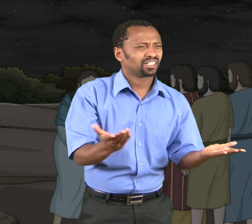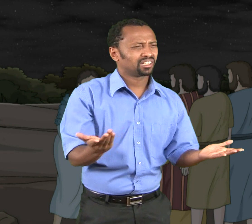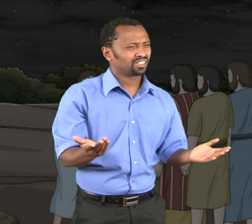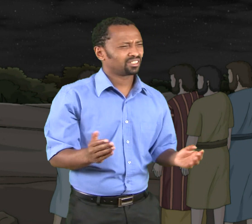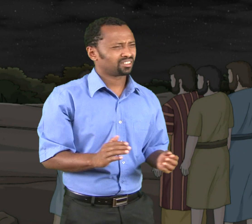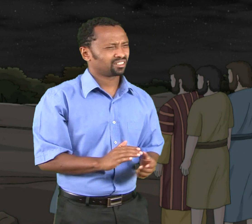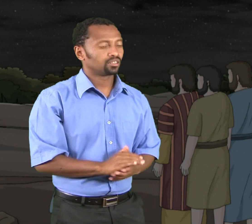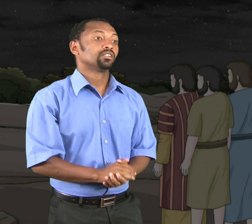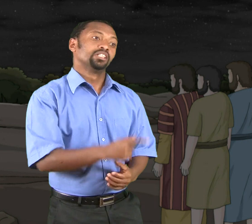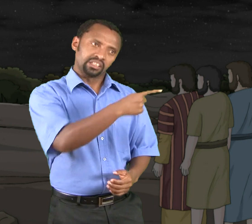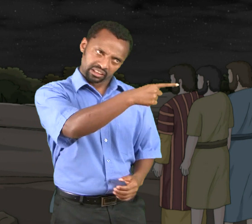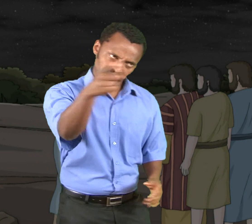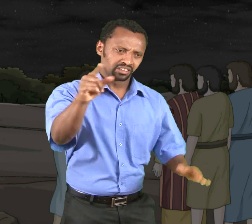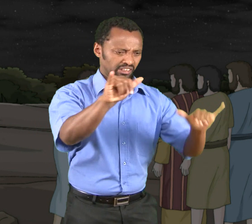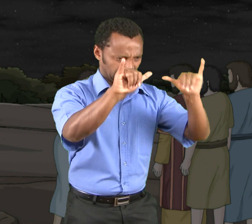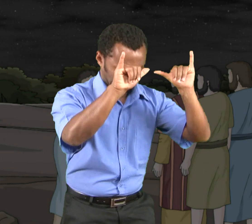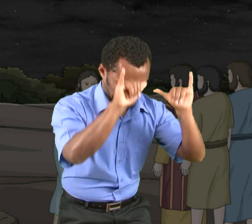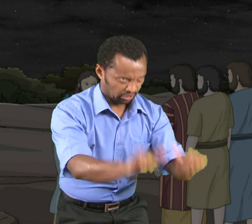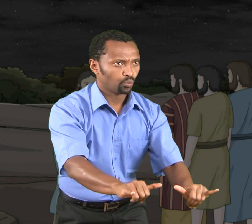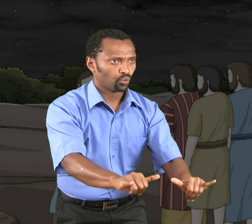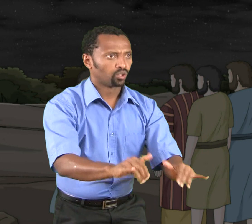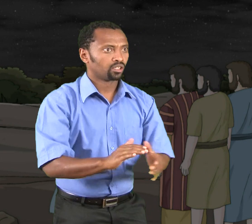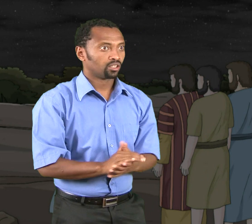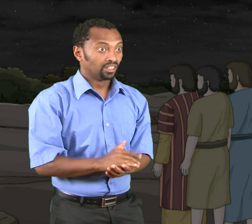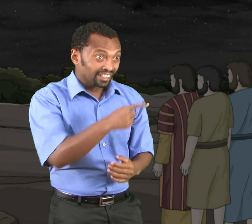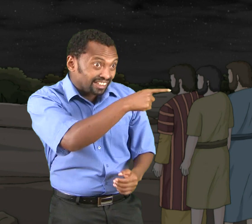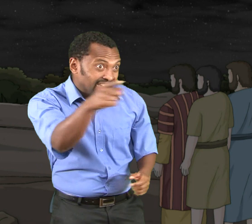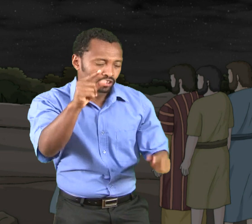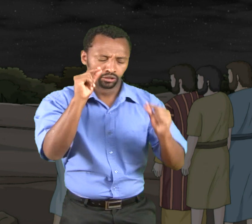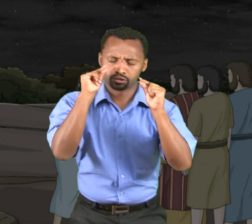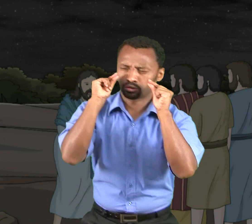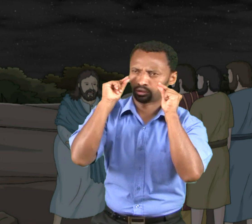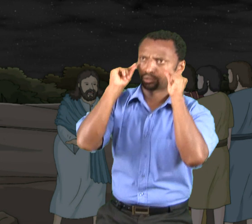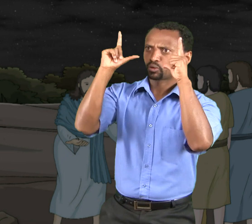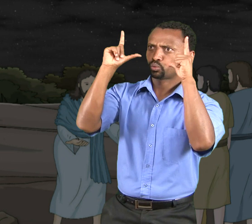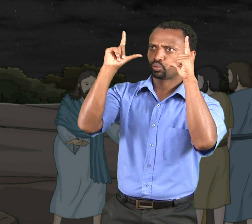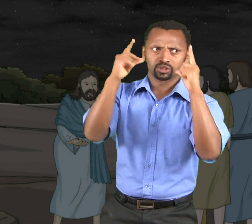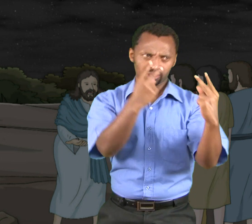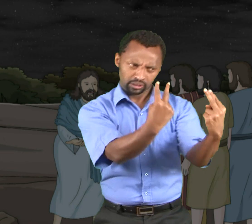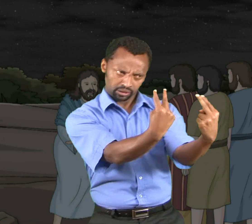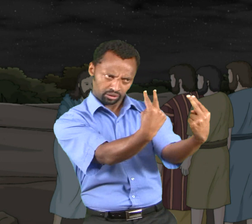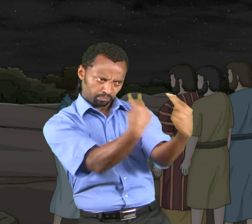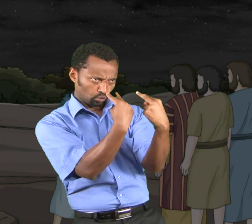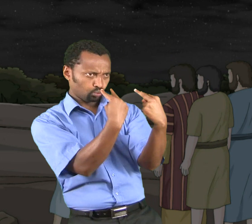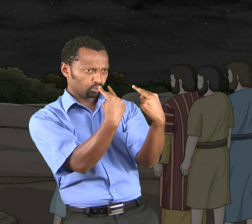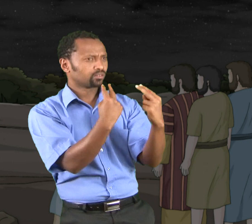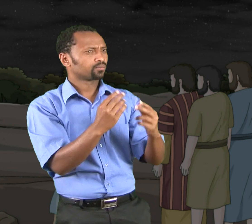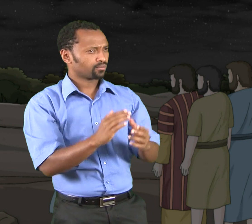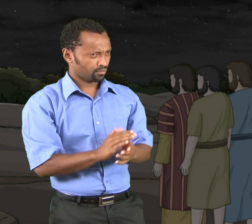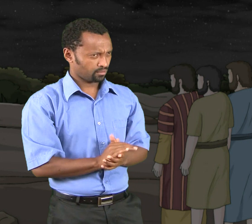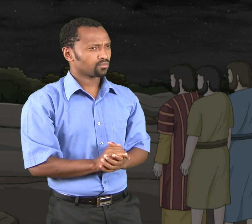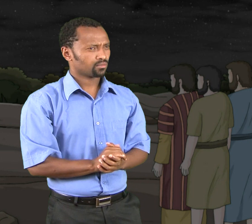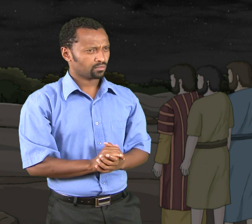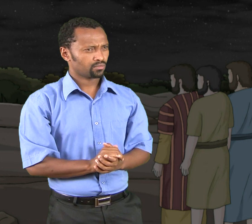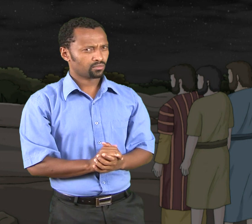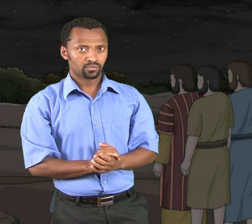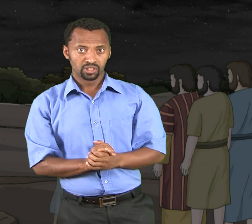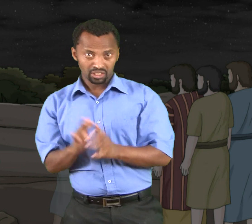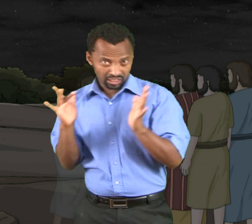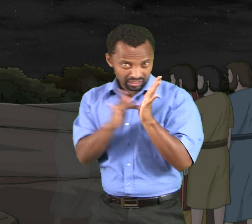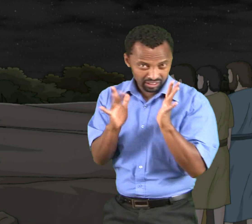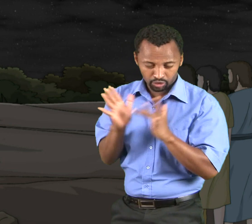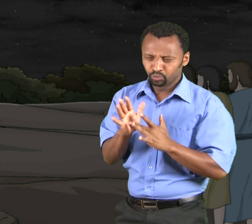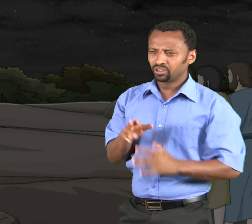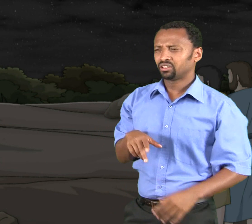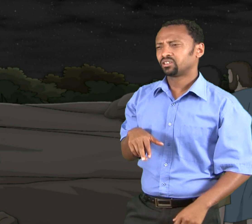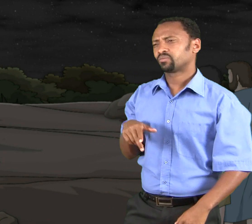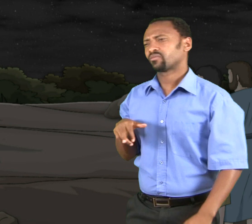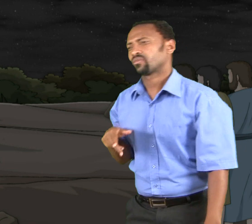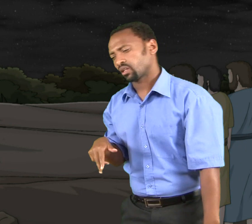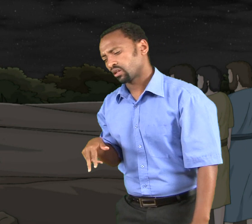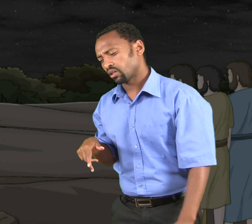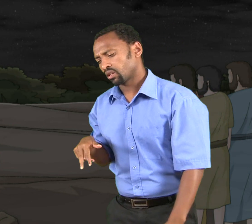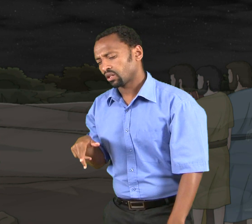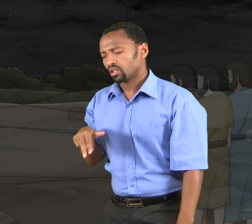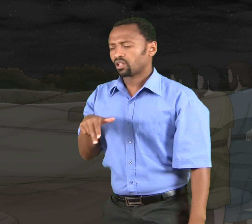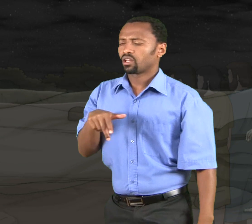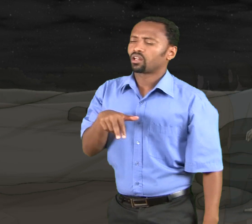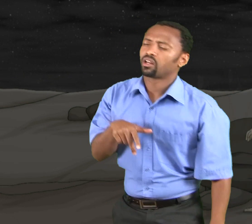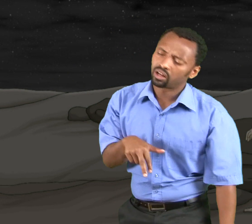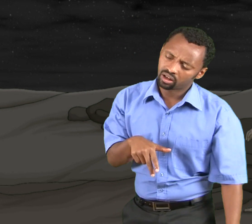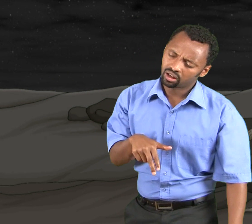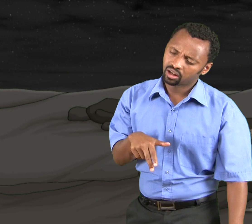Stay here and keep watch with Me.”